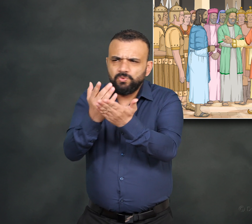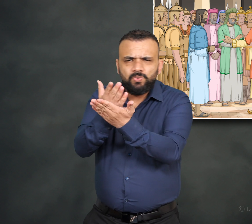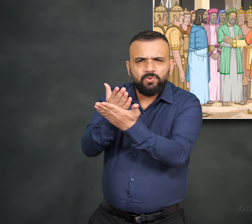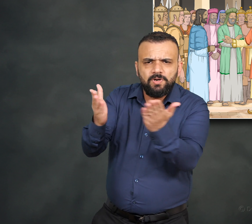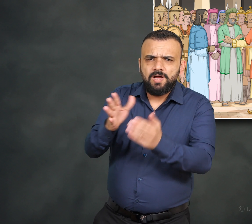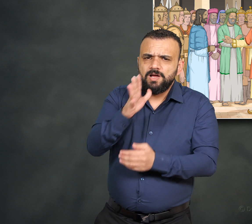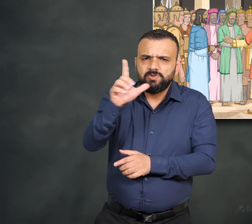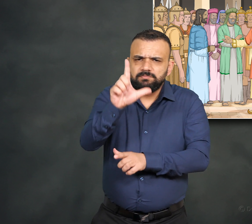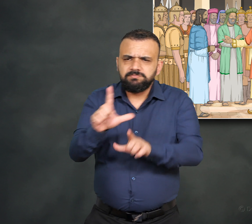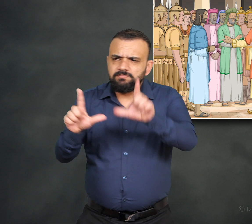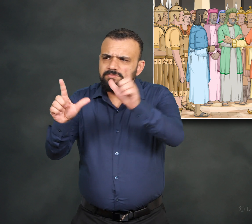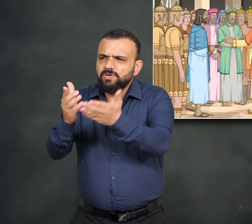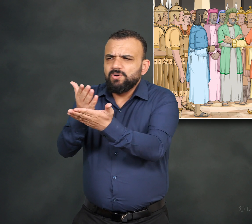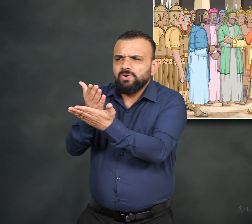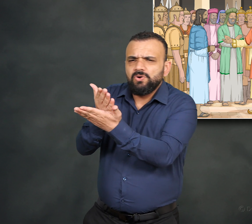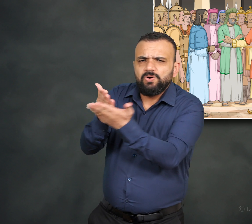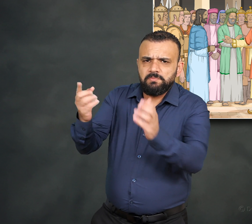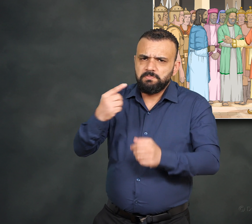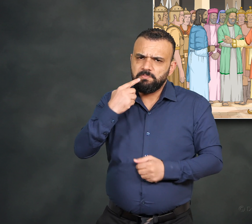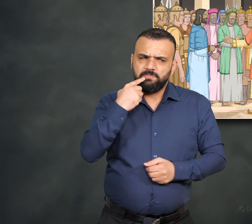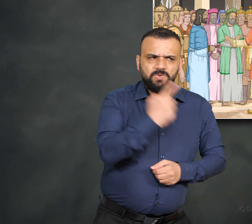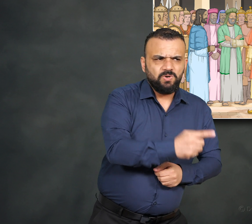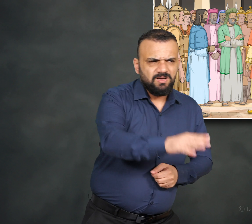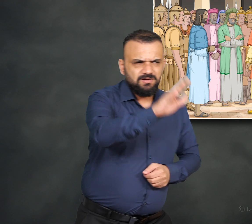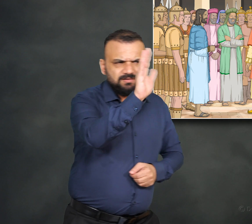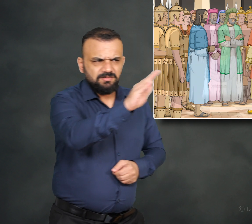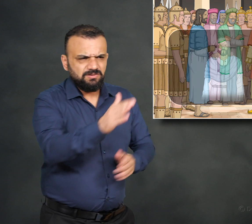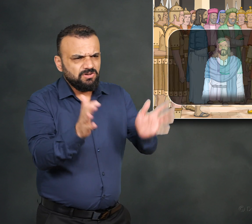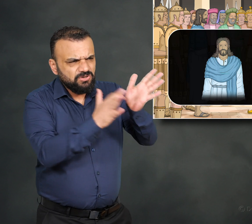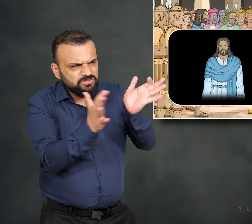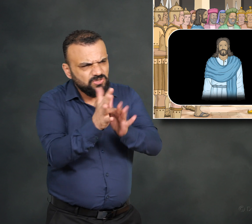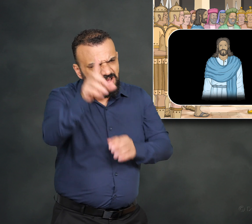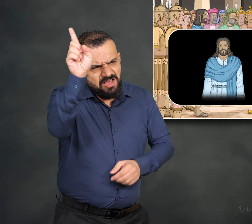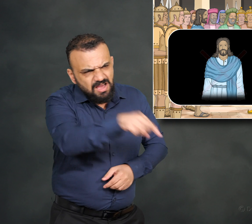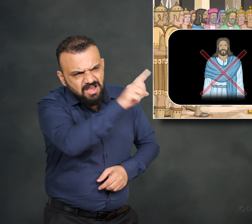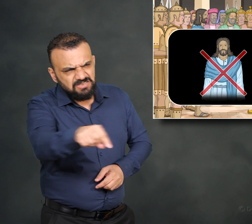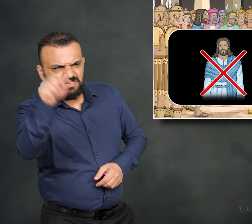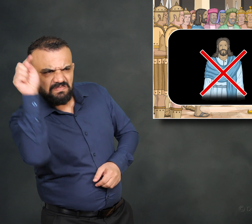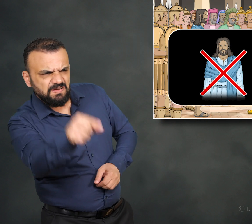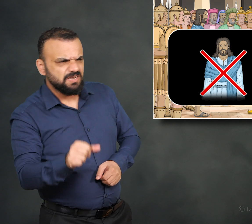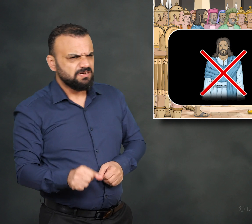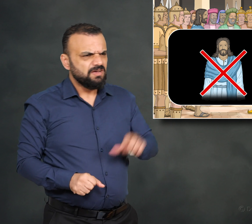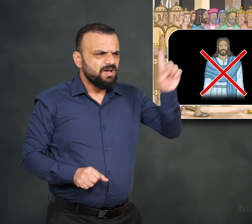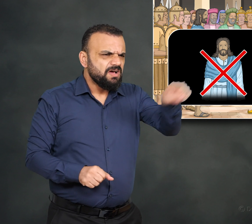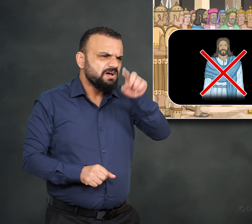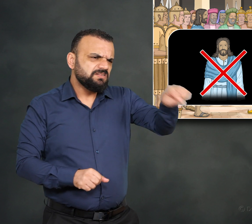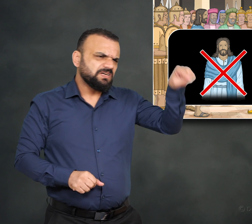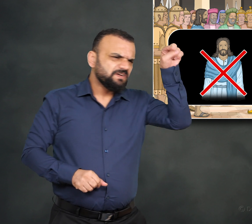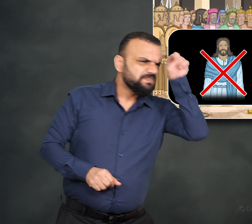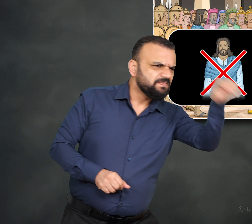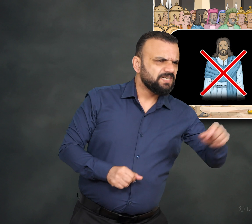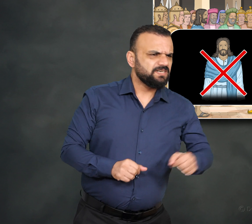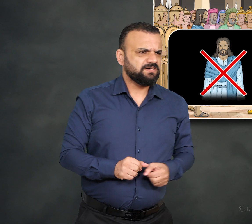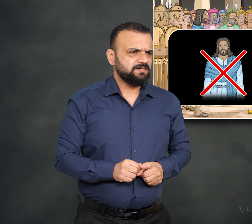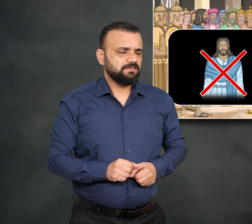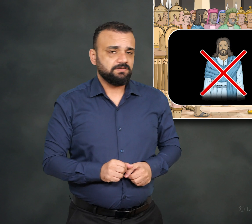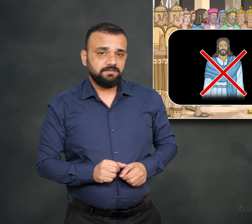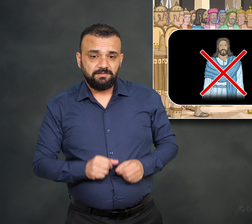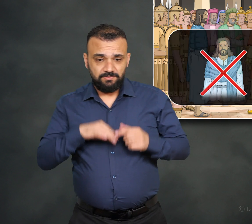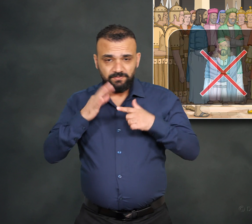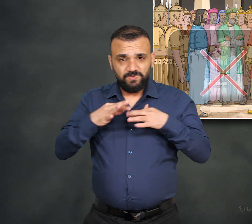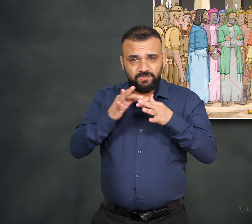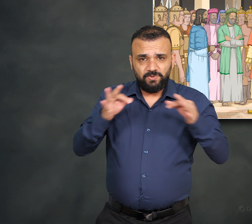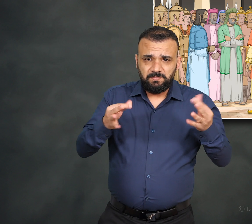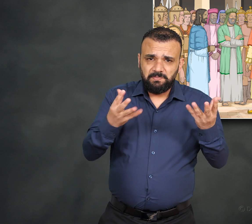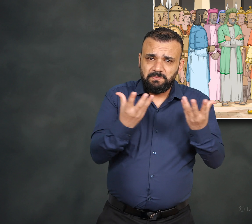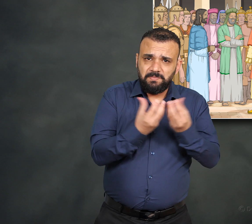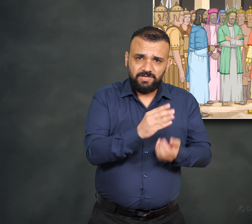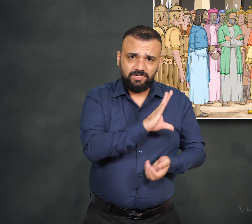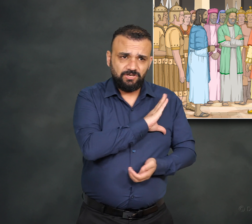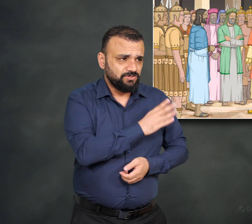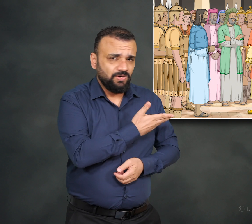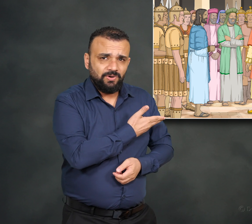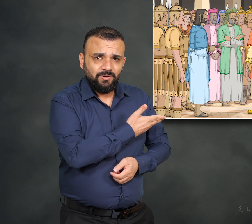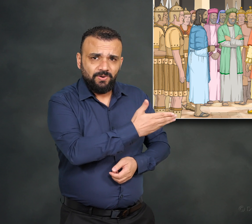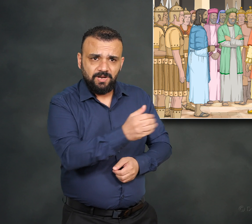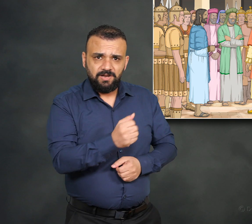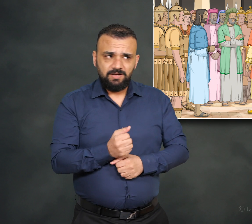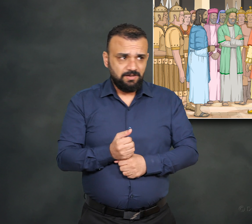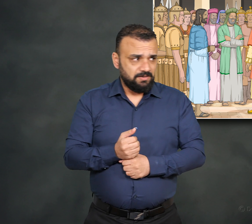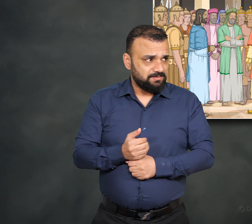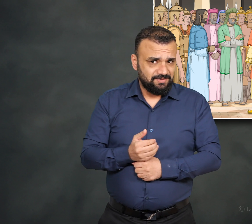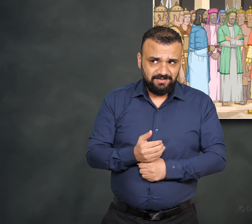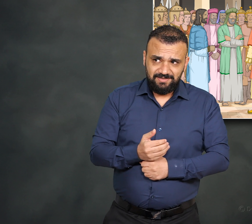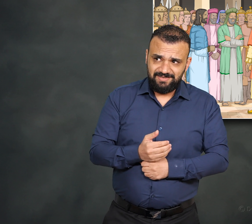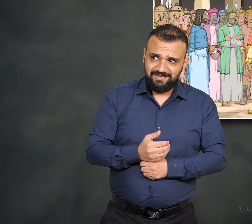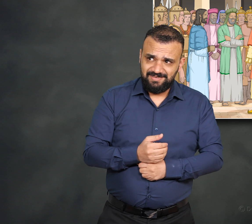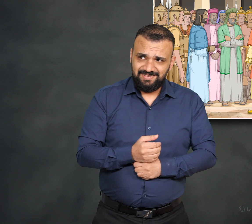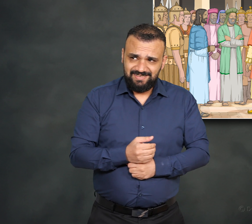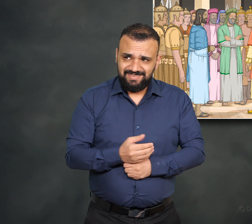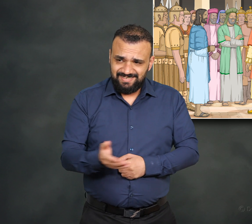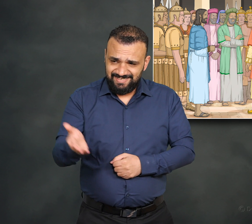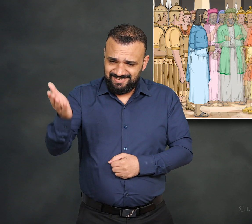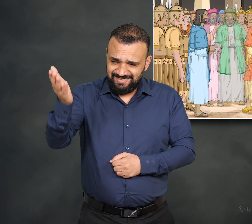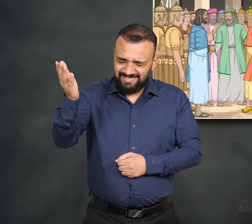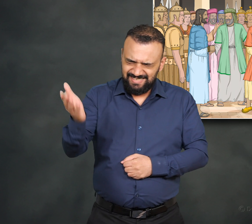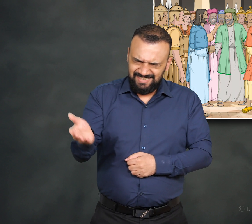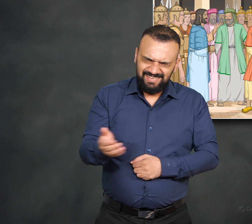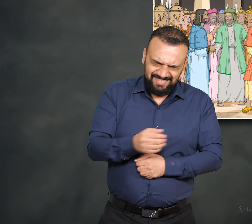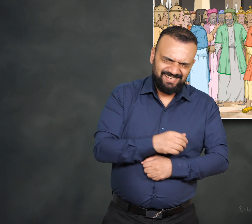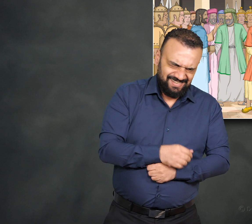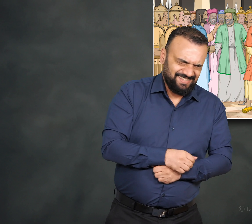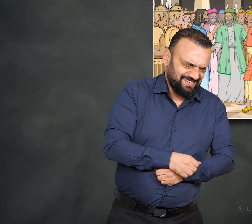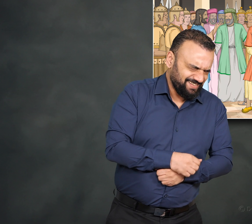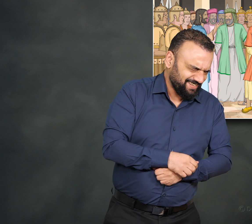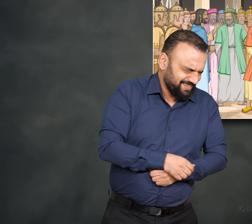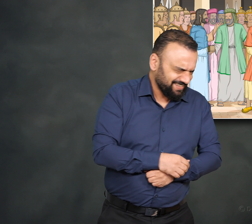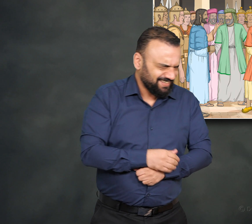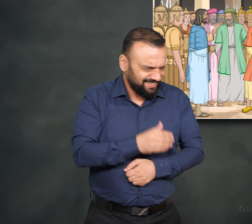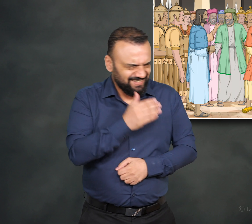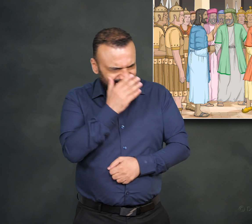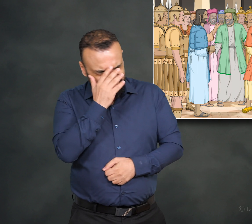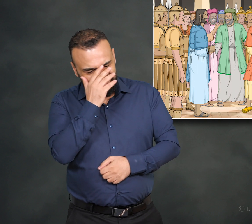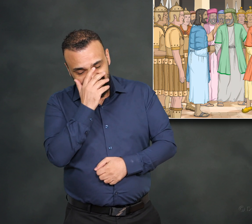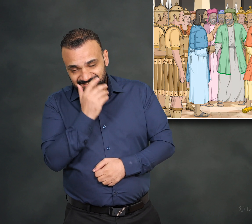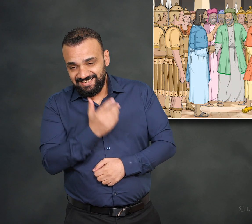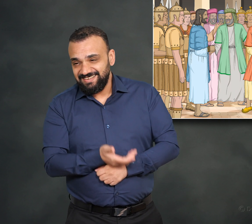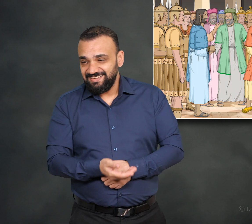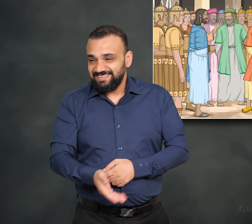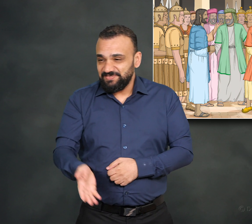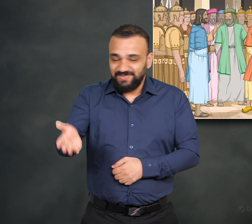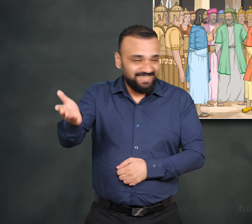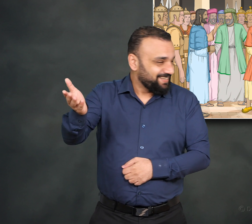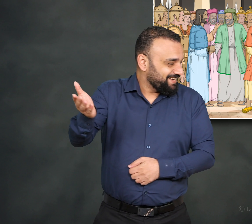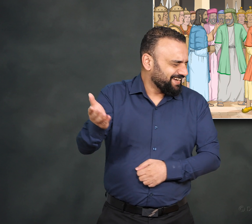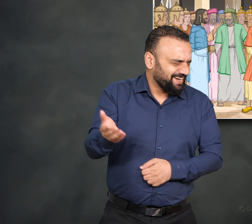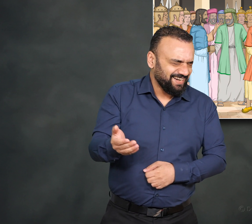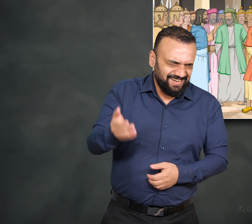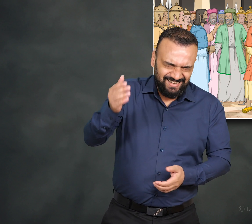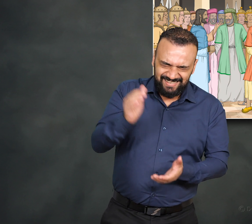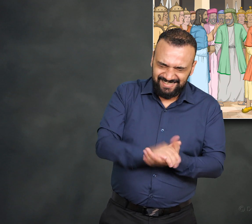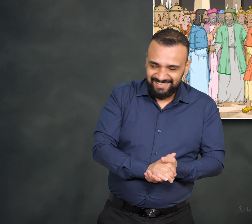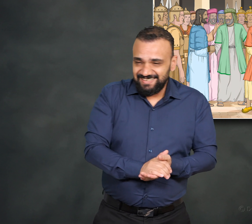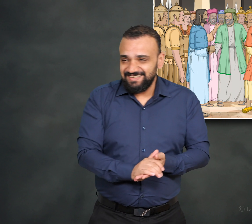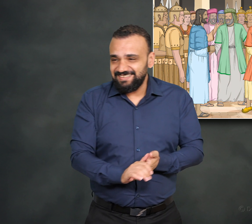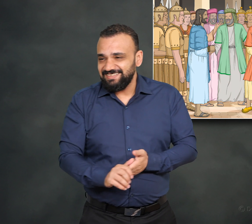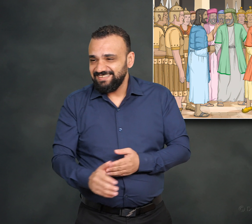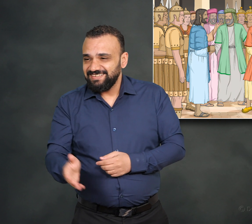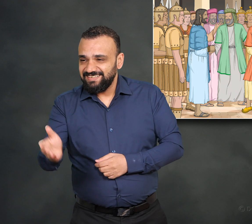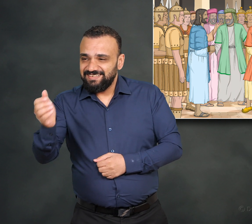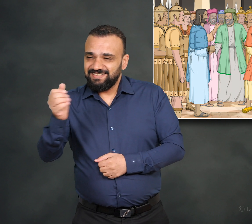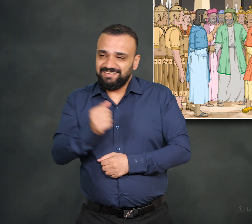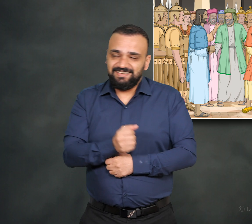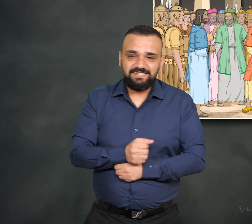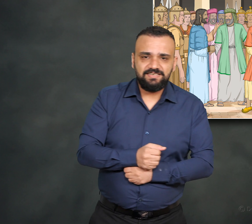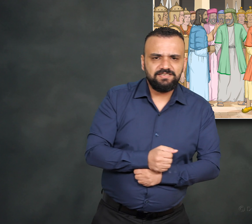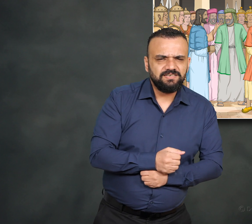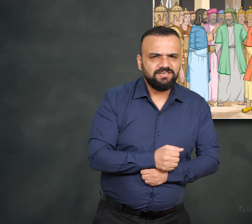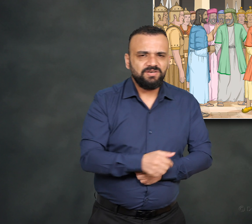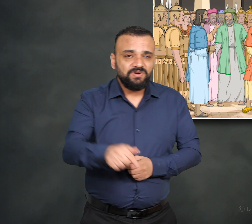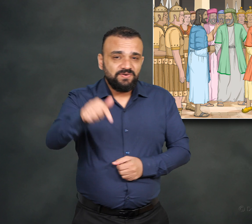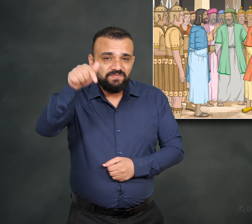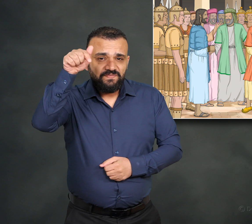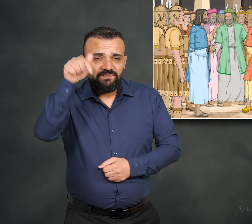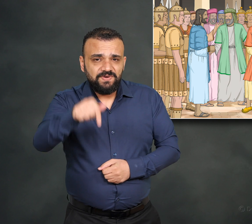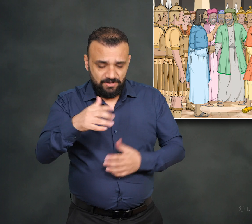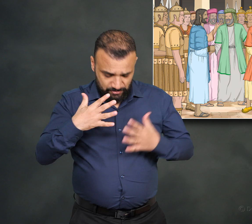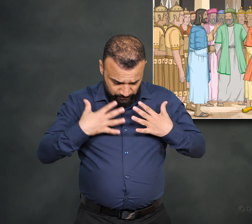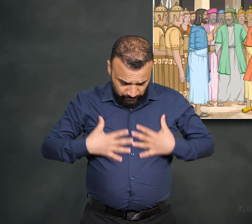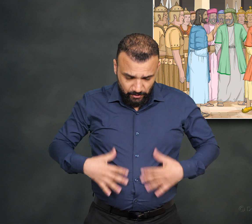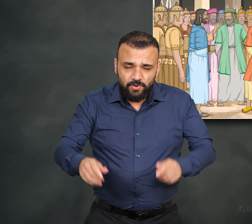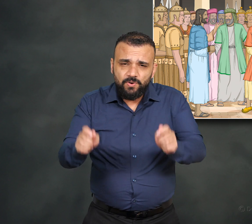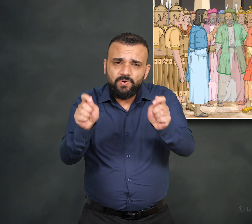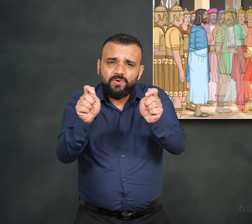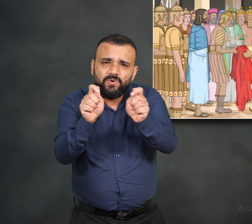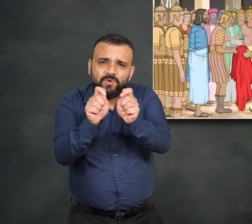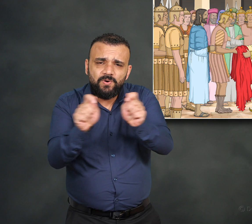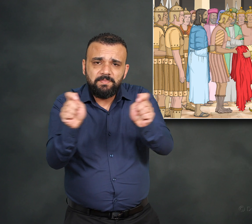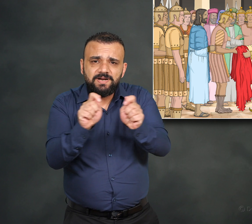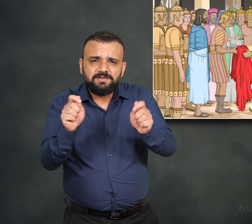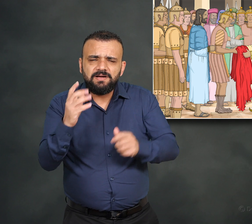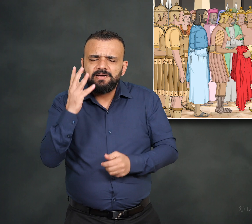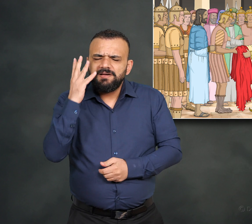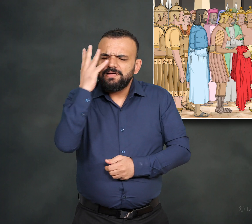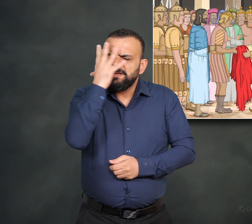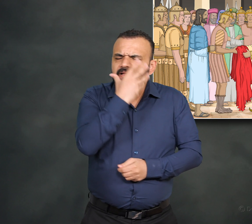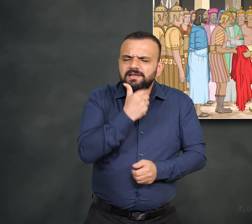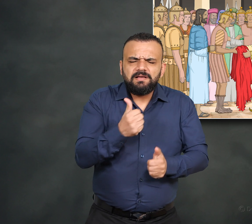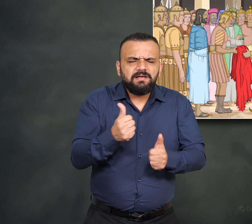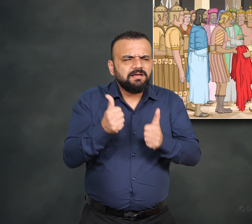Meanwhile, the chief priests and scribes stood there, vehemently accusing Him. And even Herod and his soldiers ridiculed and mocked Him.